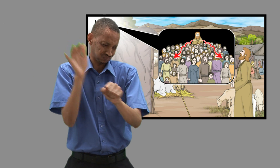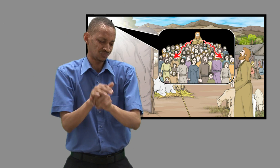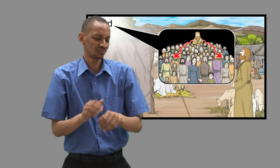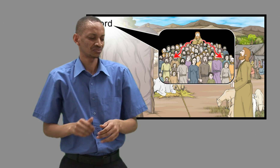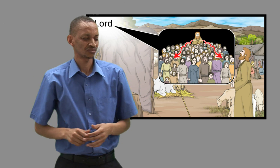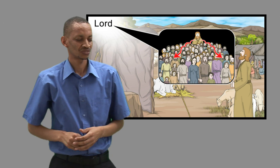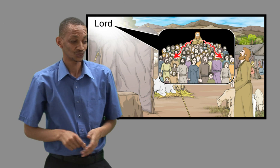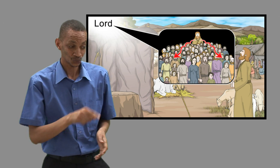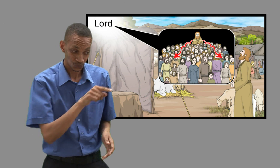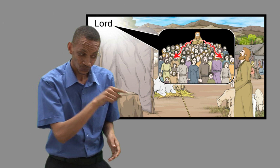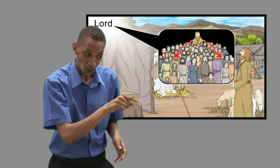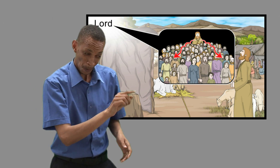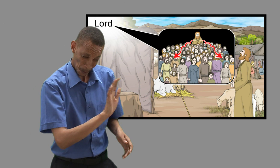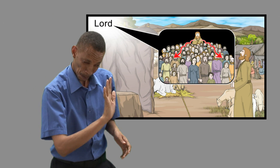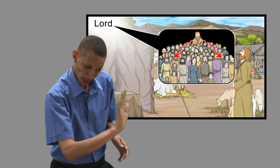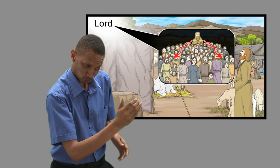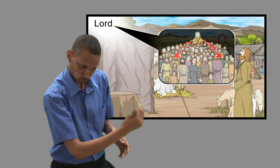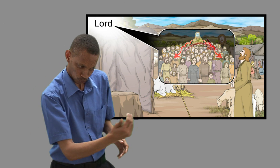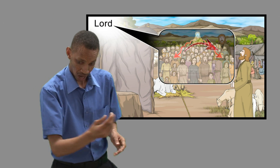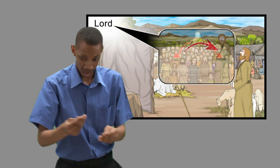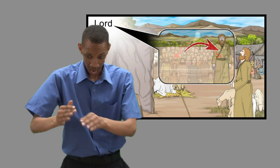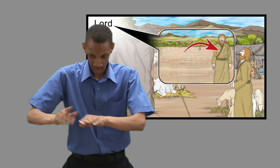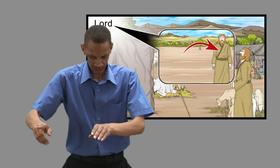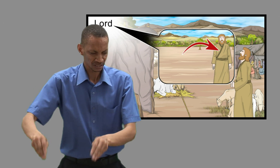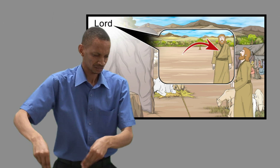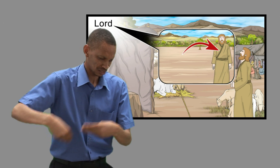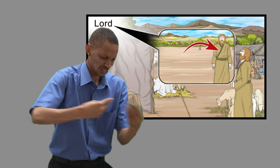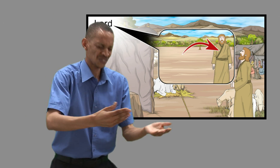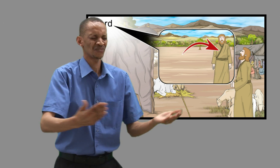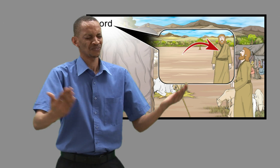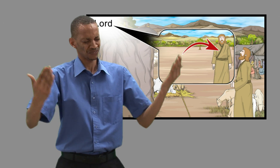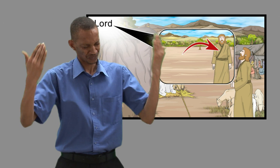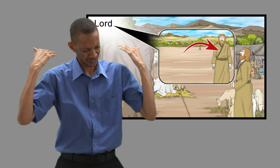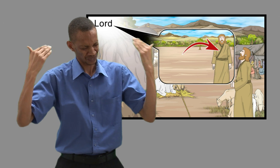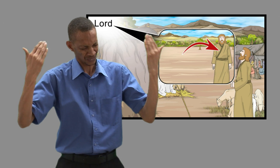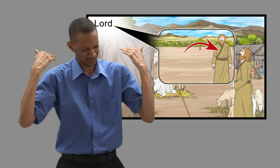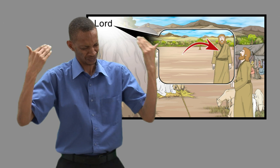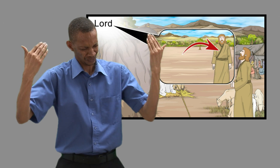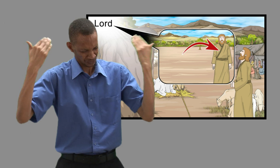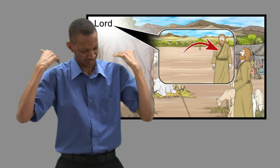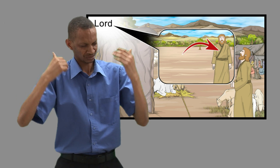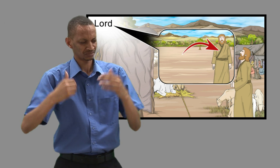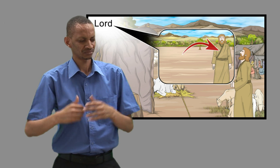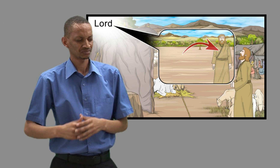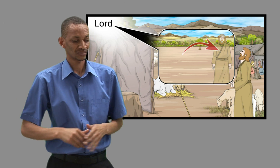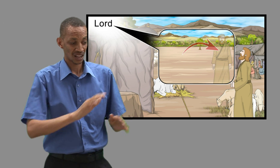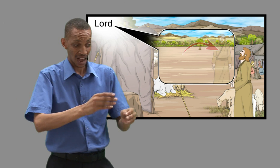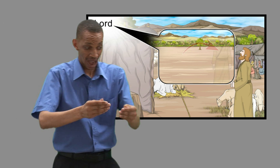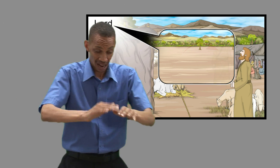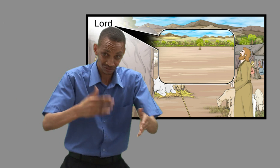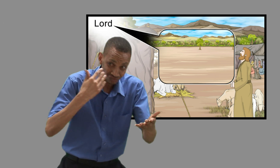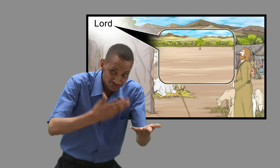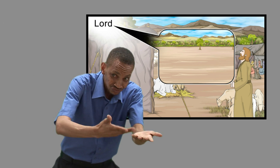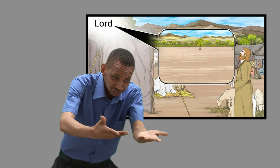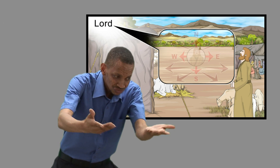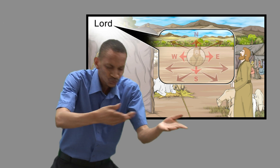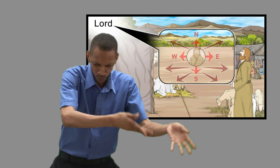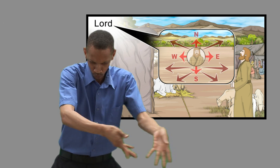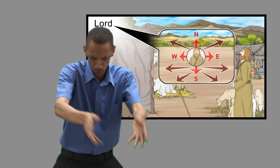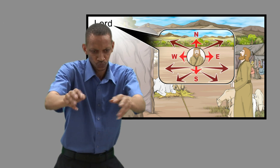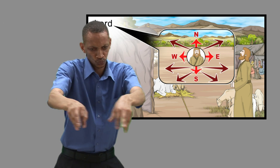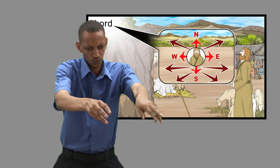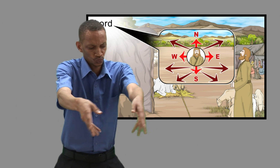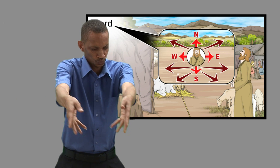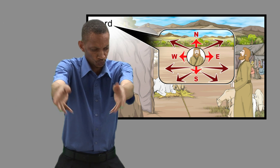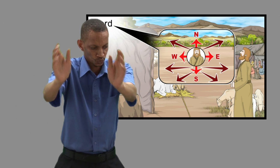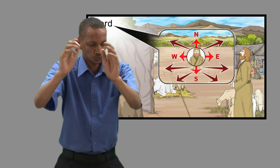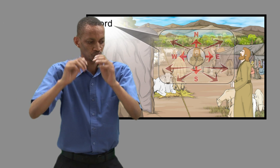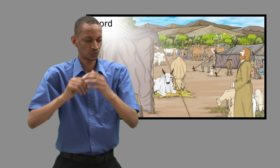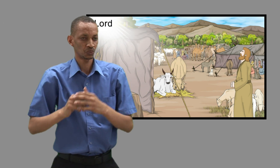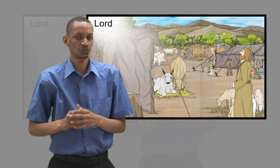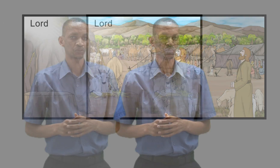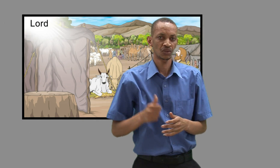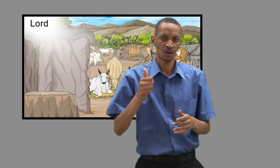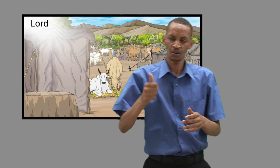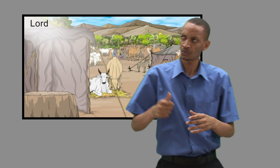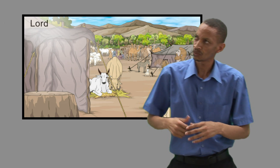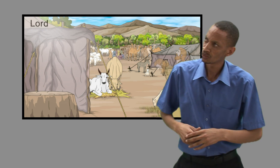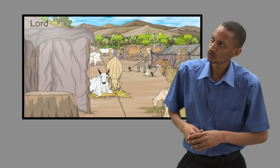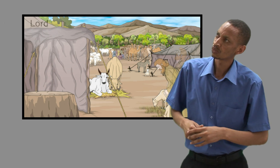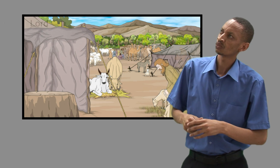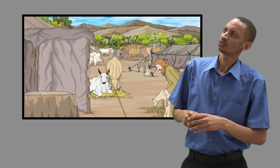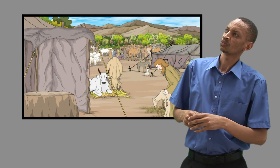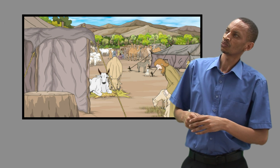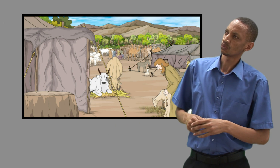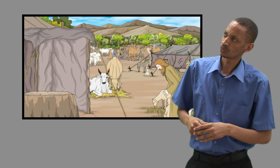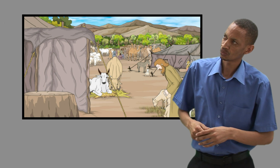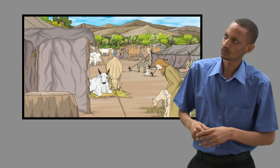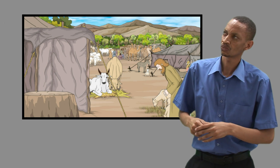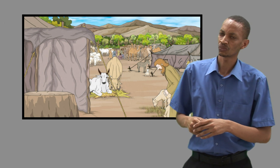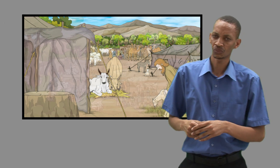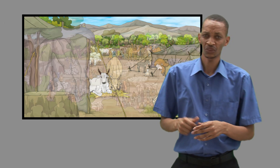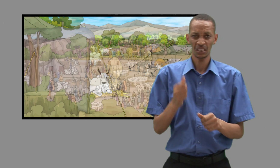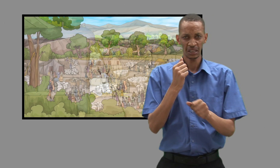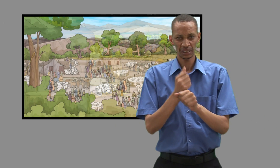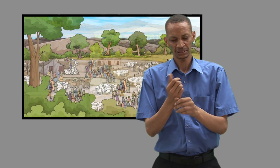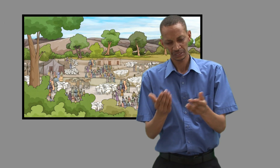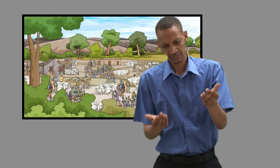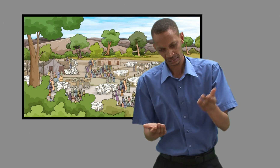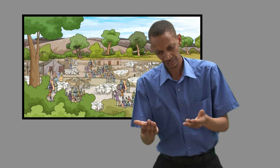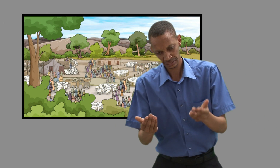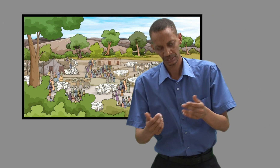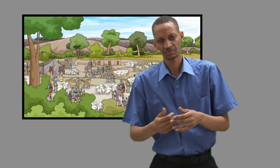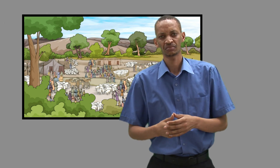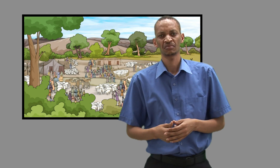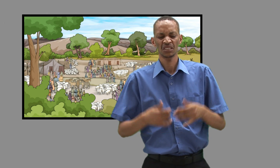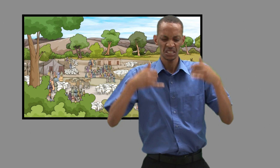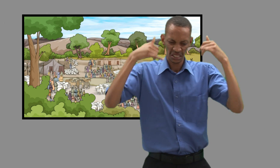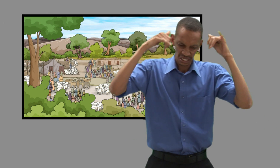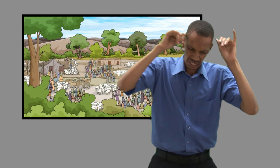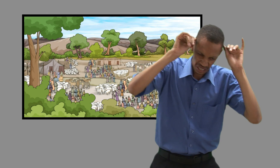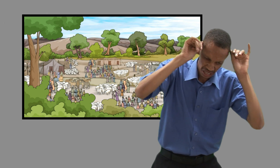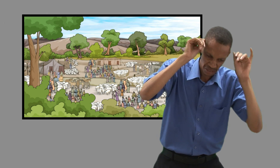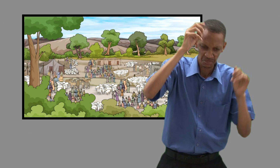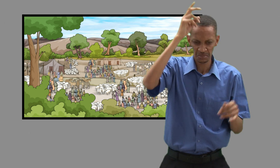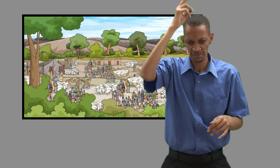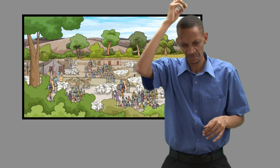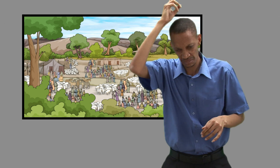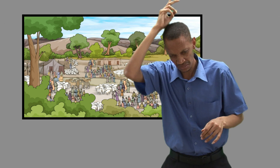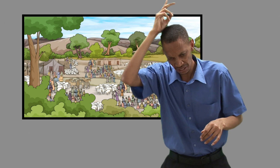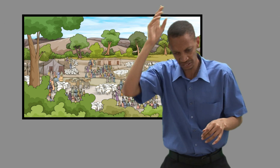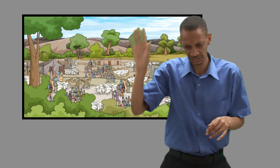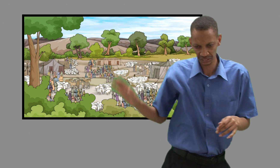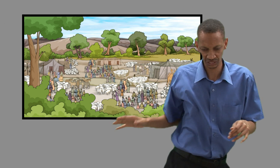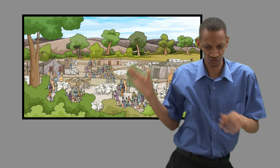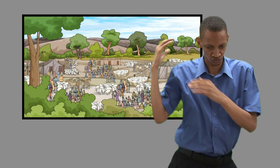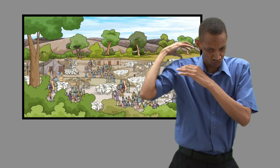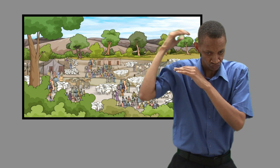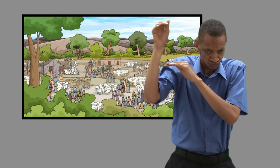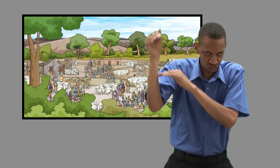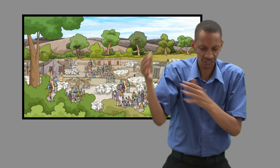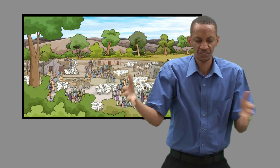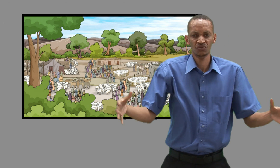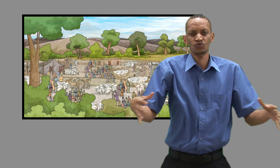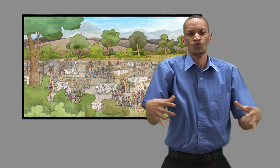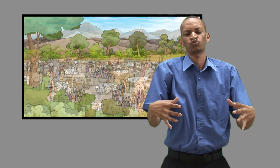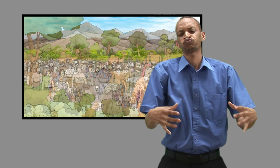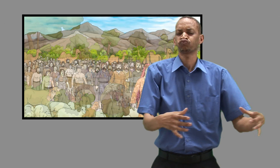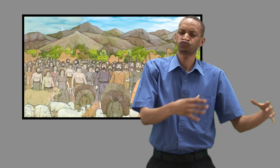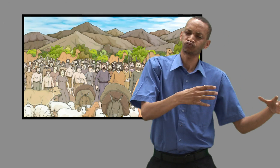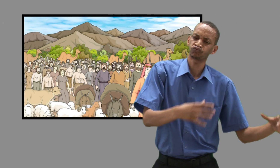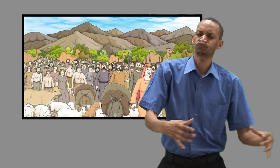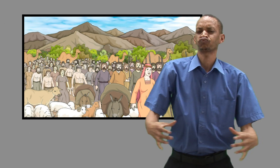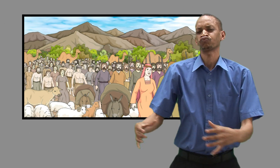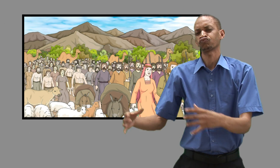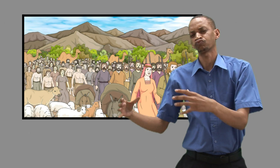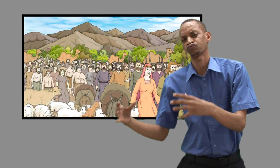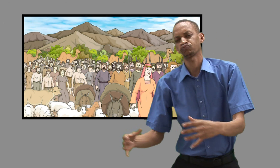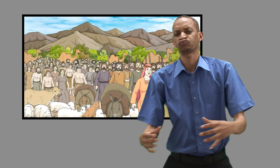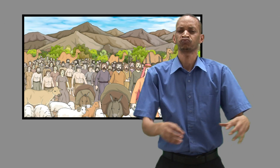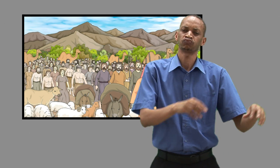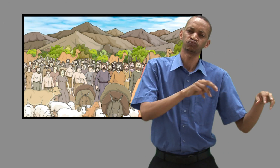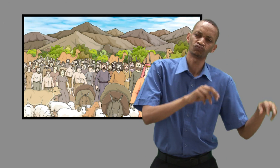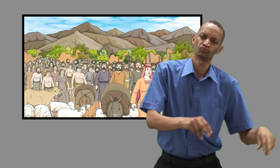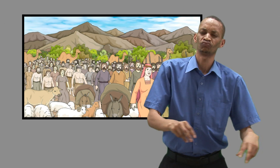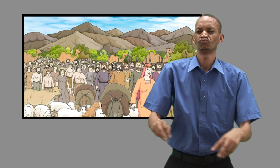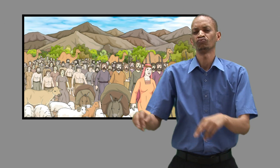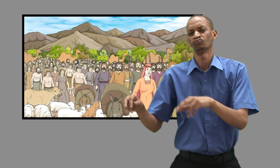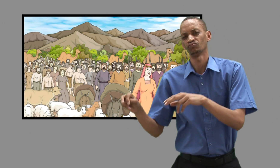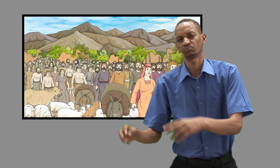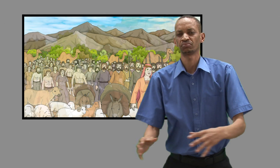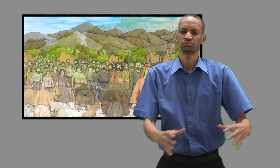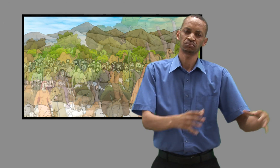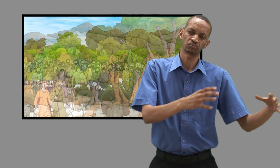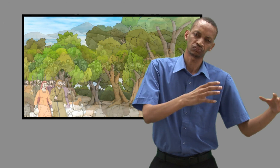Get up and walk around the land, through its length and breadth, for I will give it to you.”